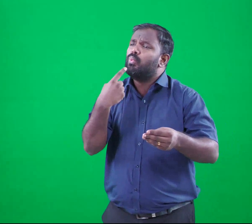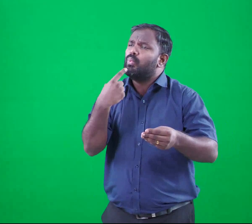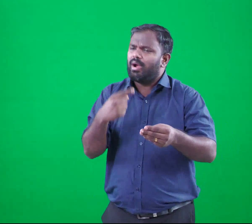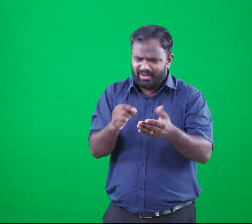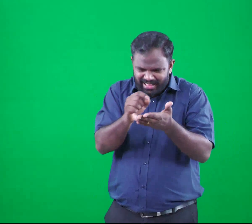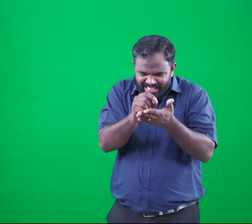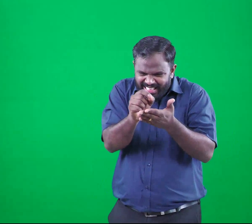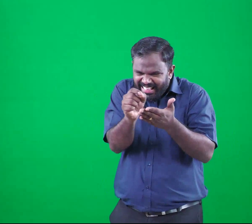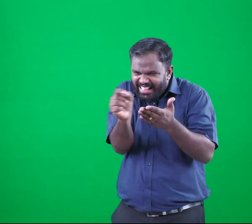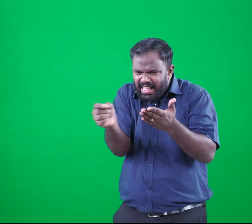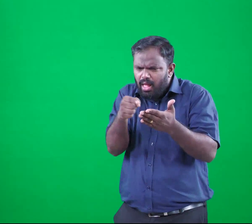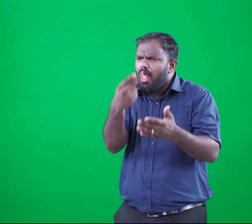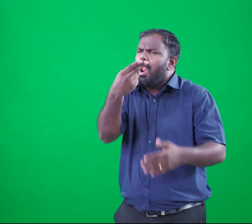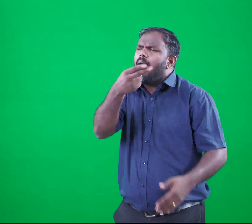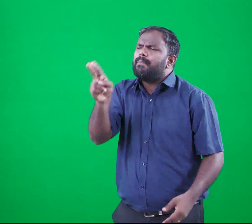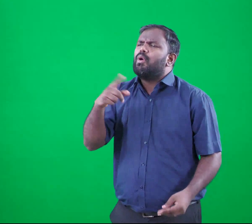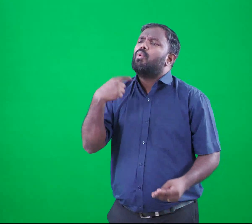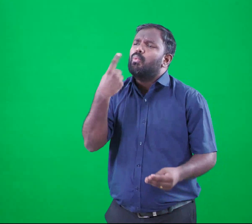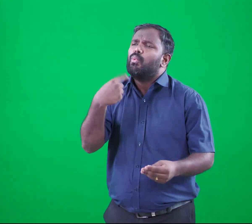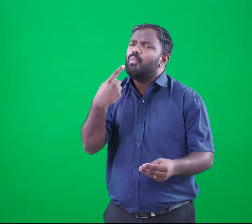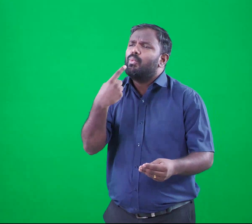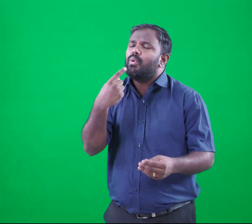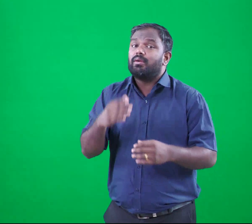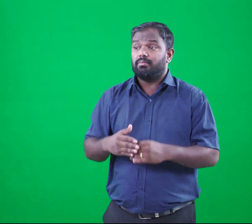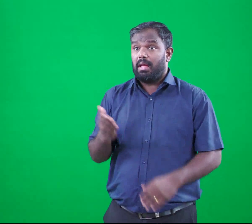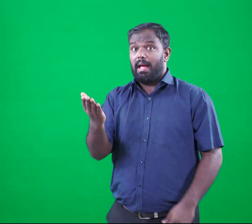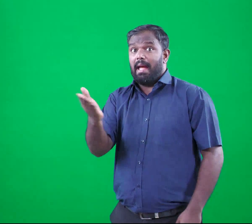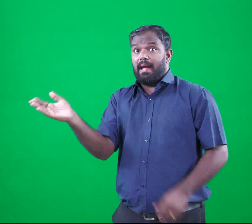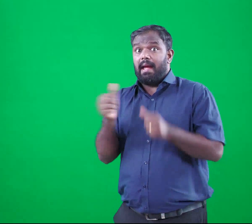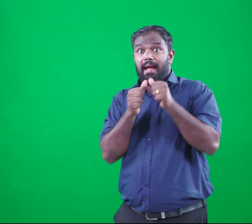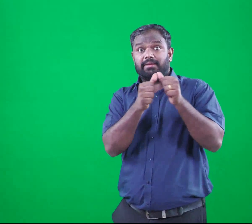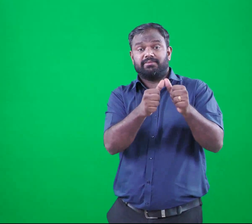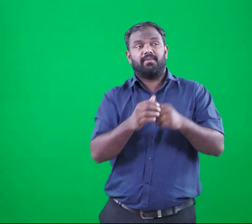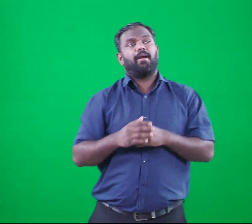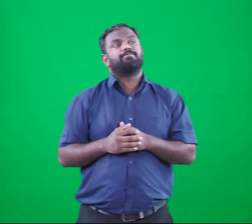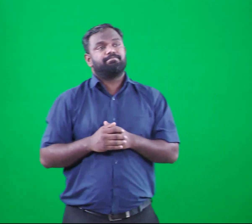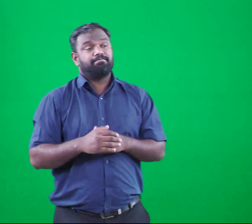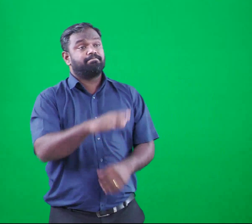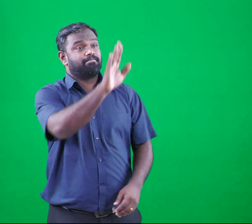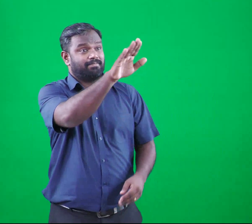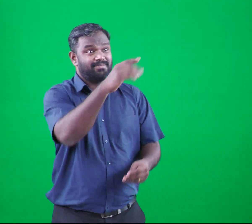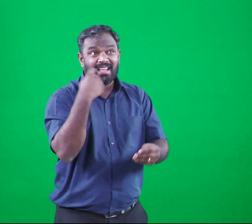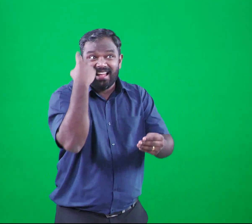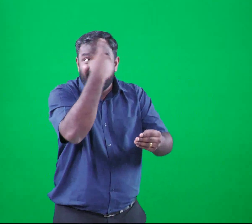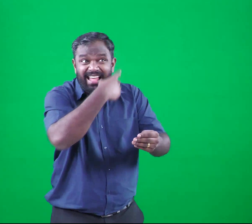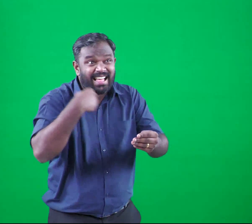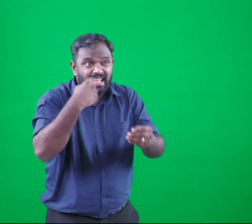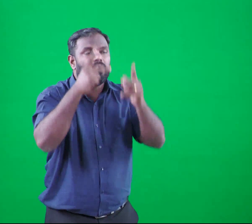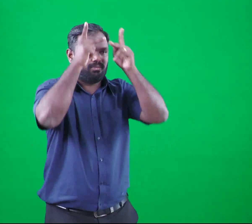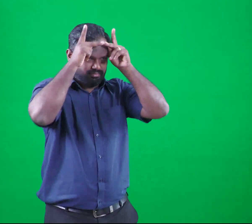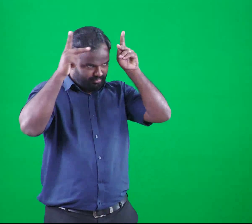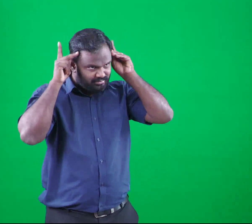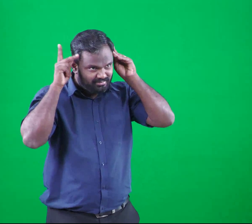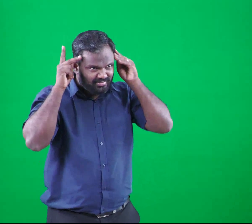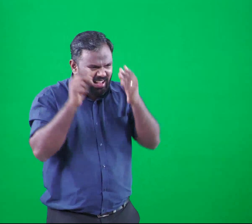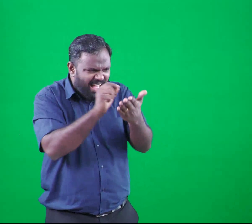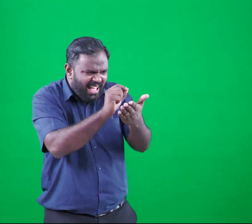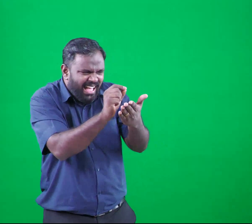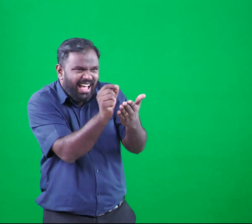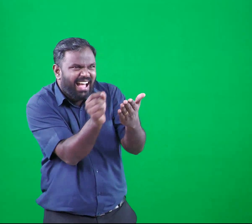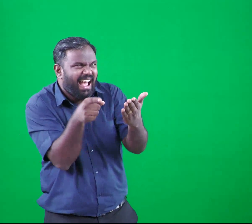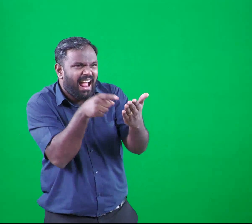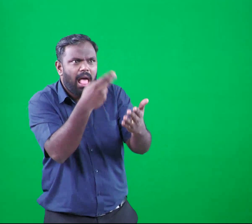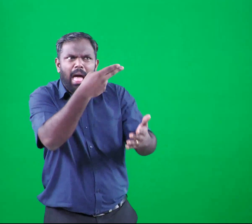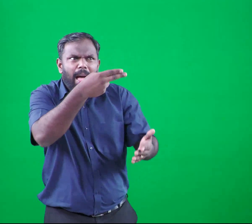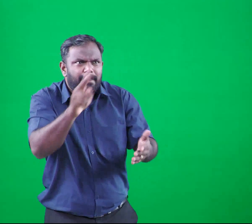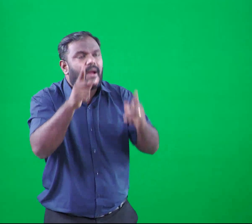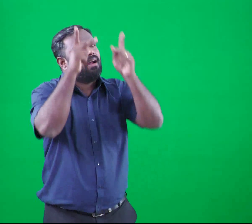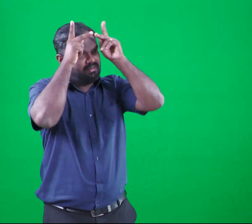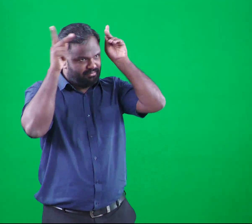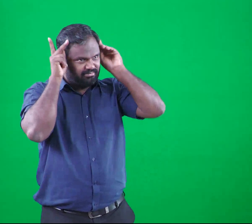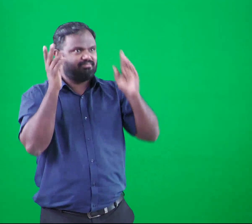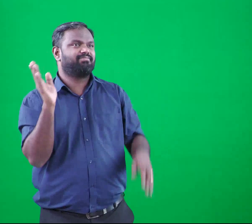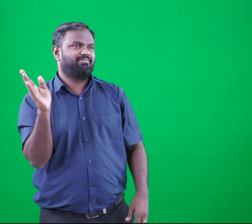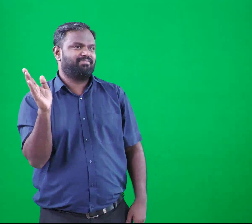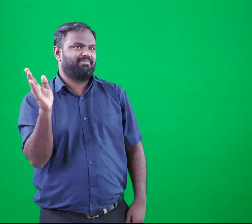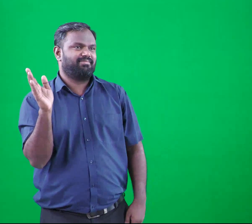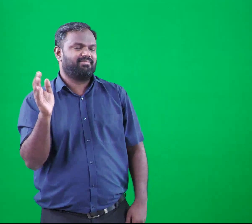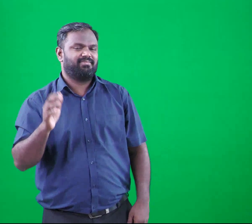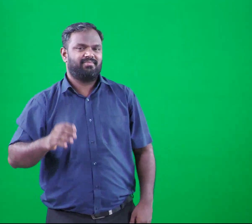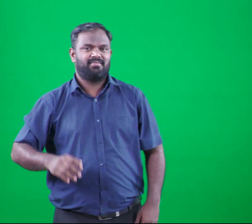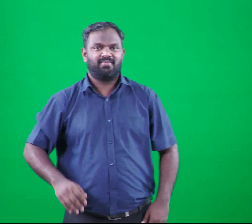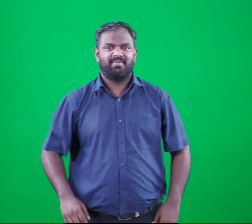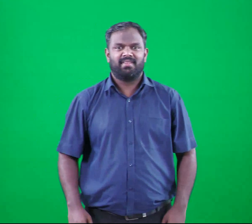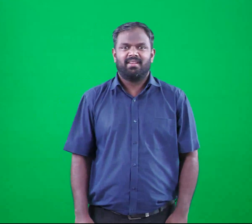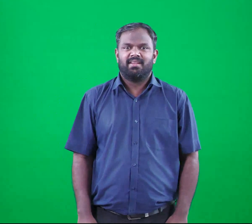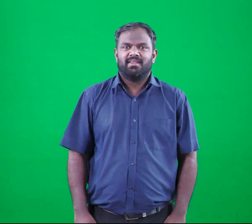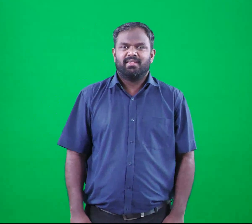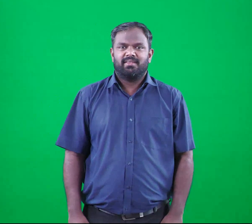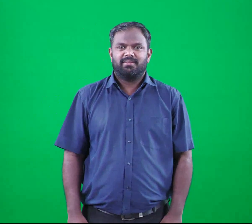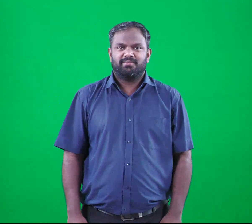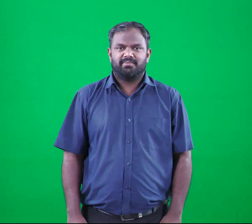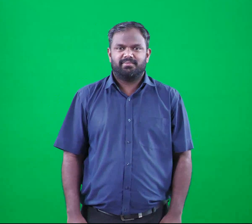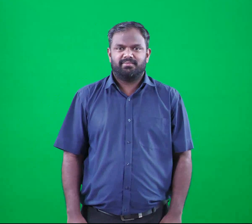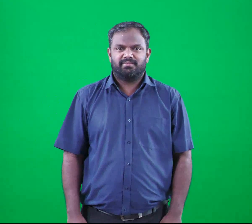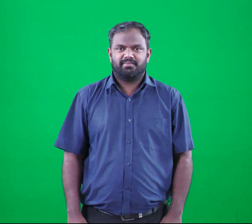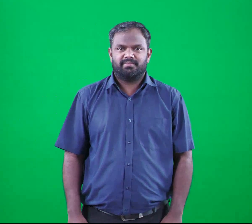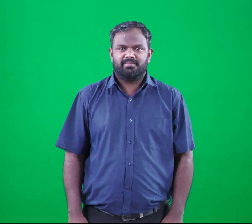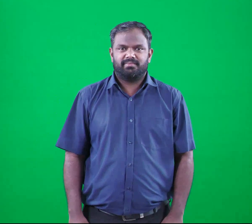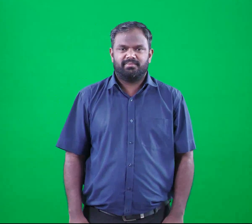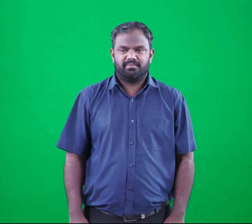And whose inscription?" "Caesar's," they answered.